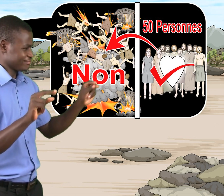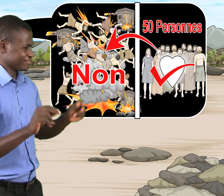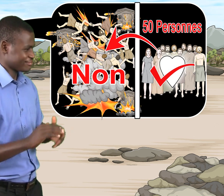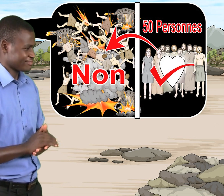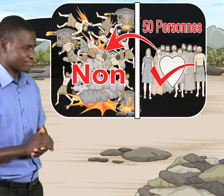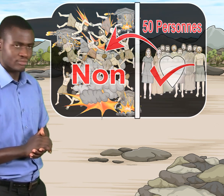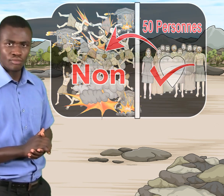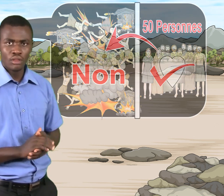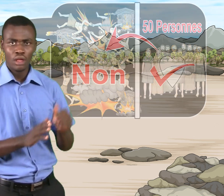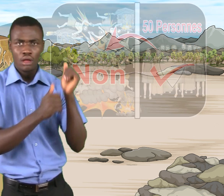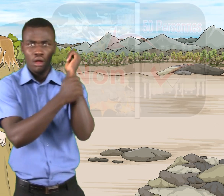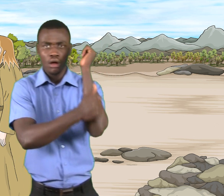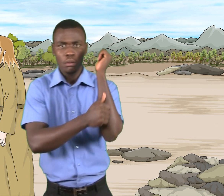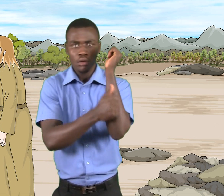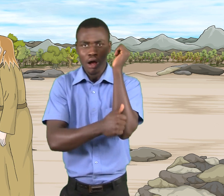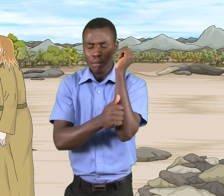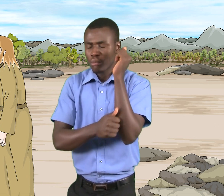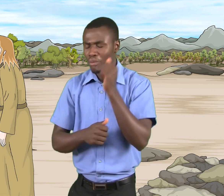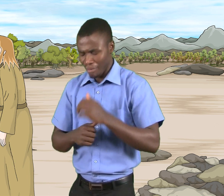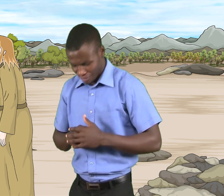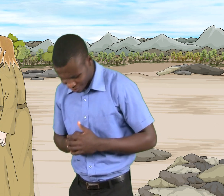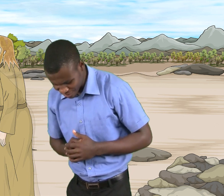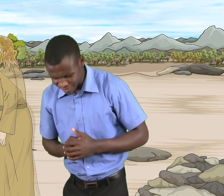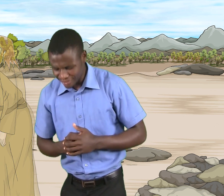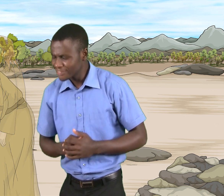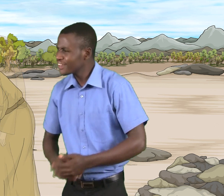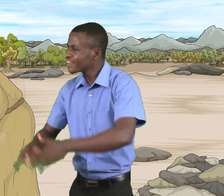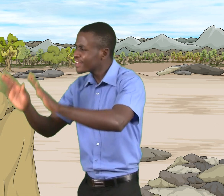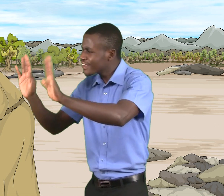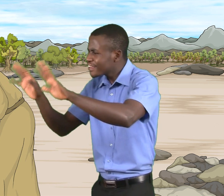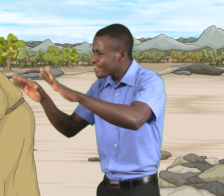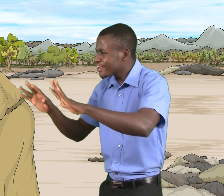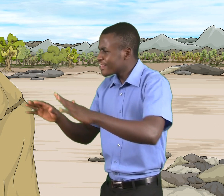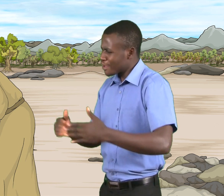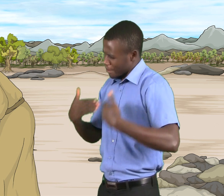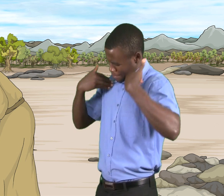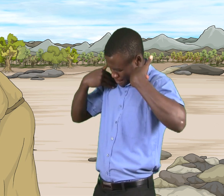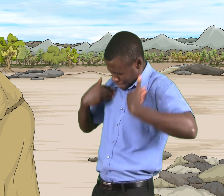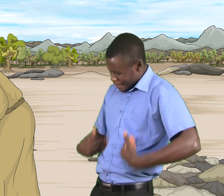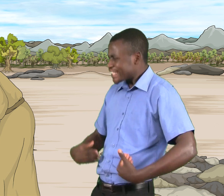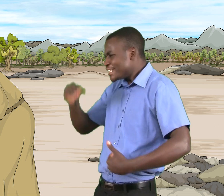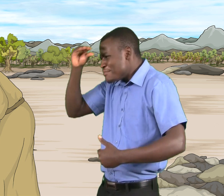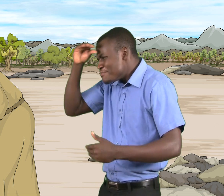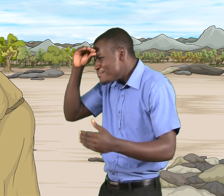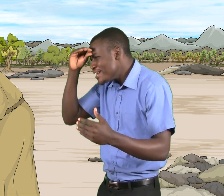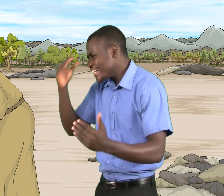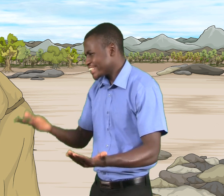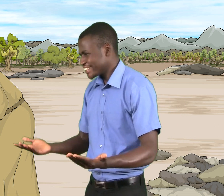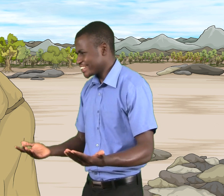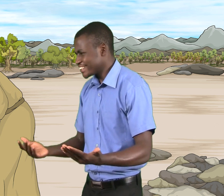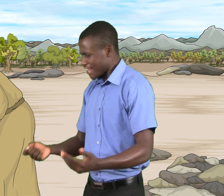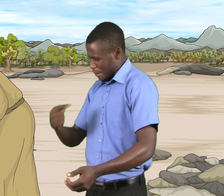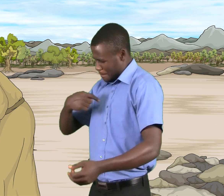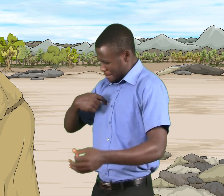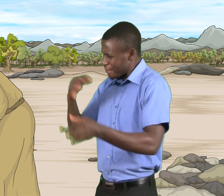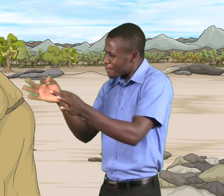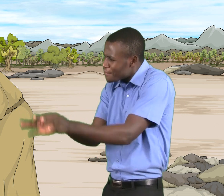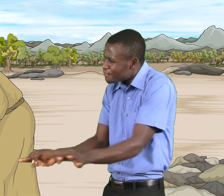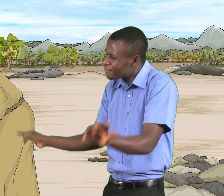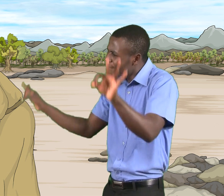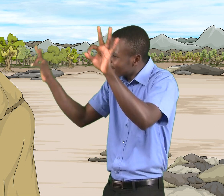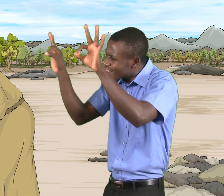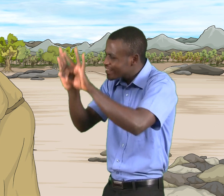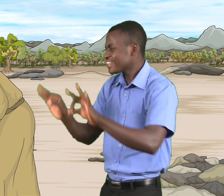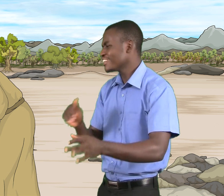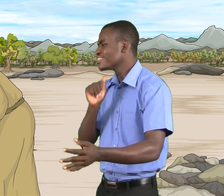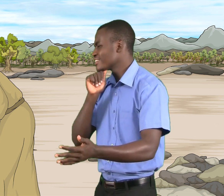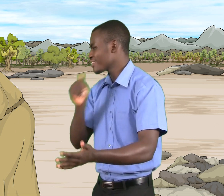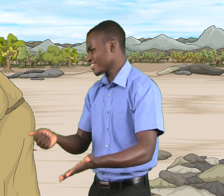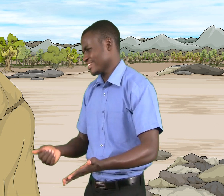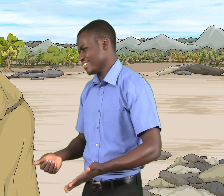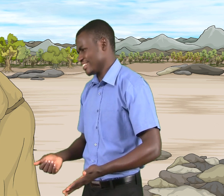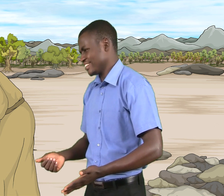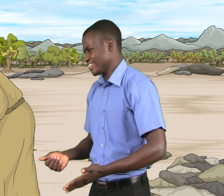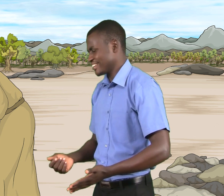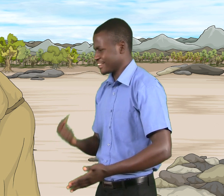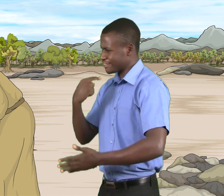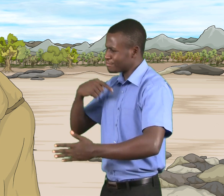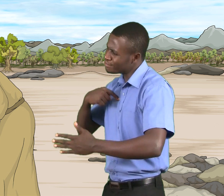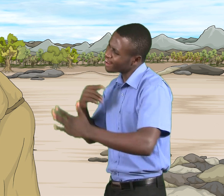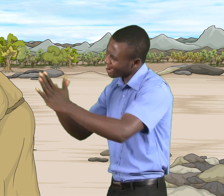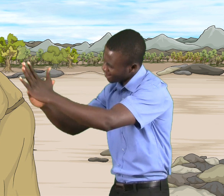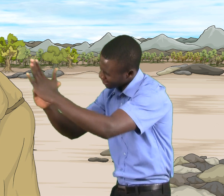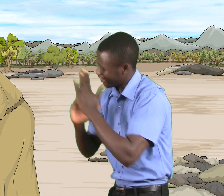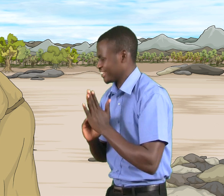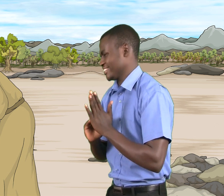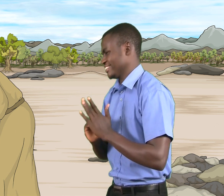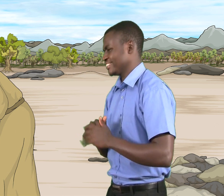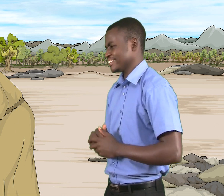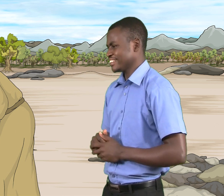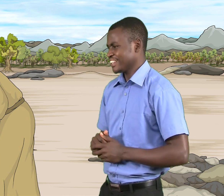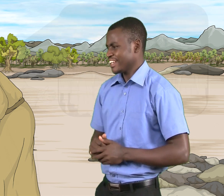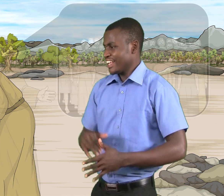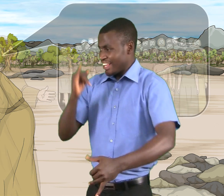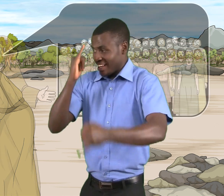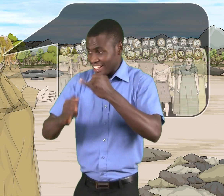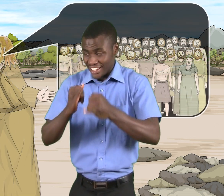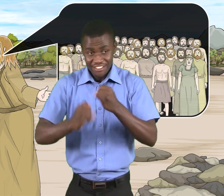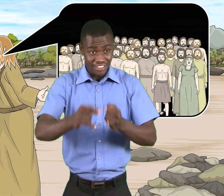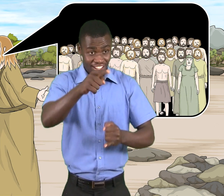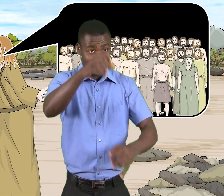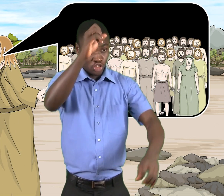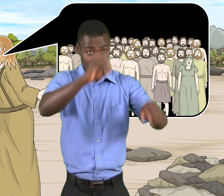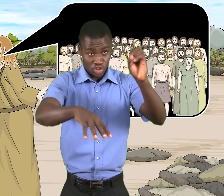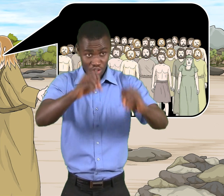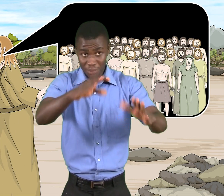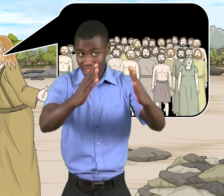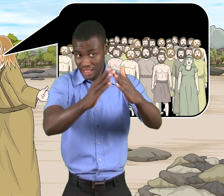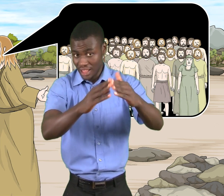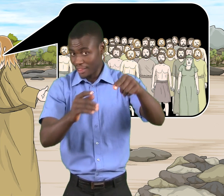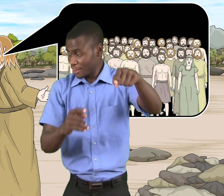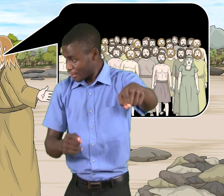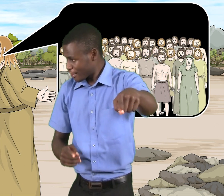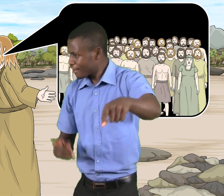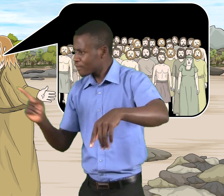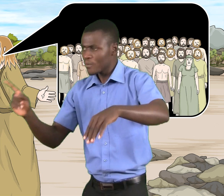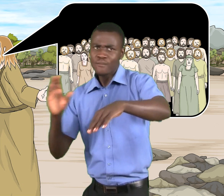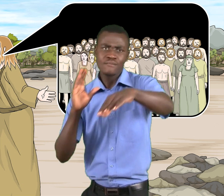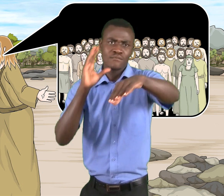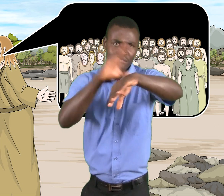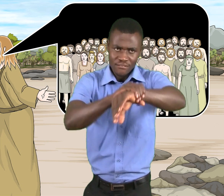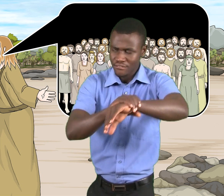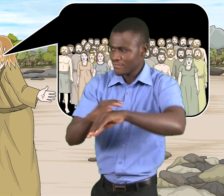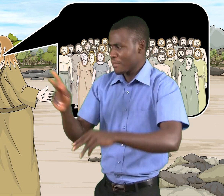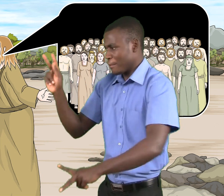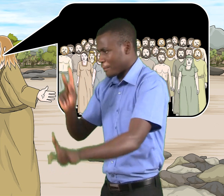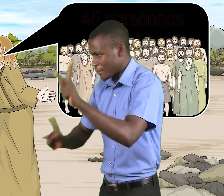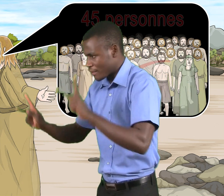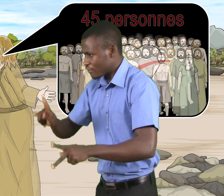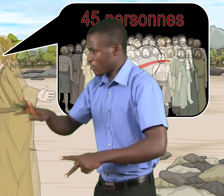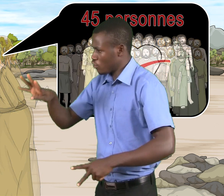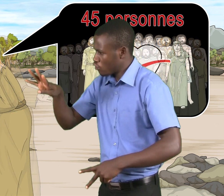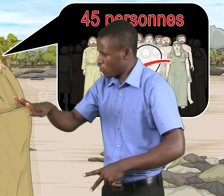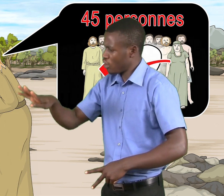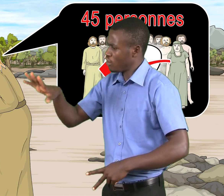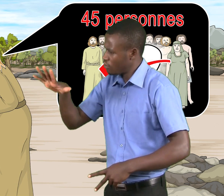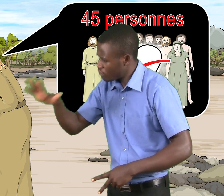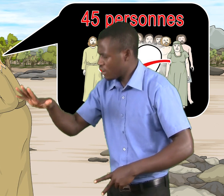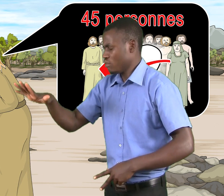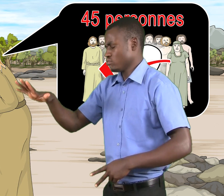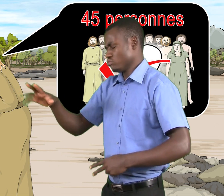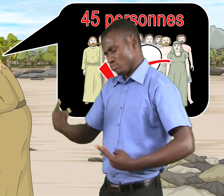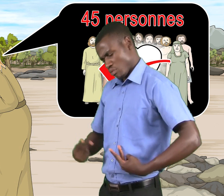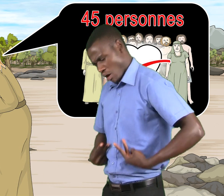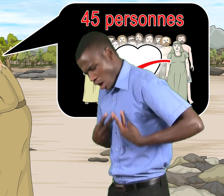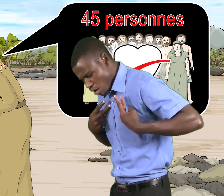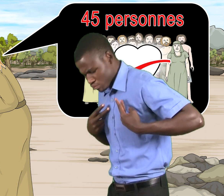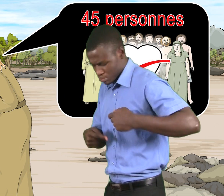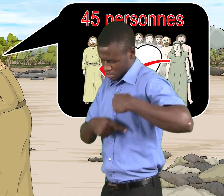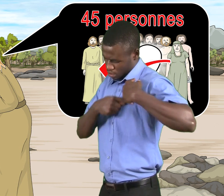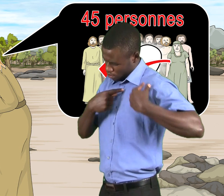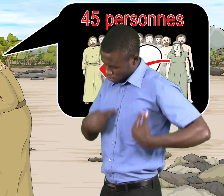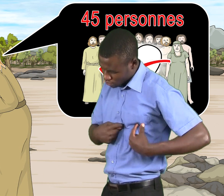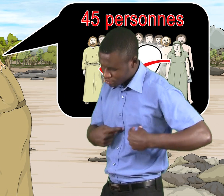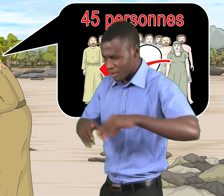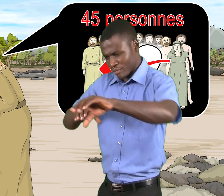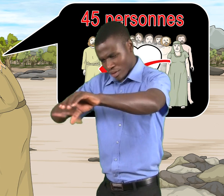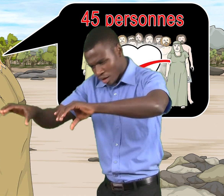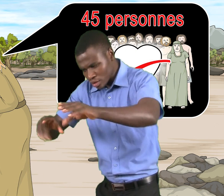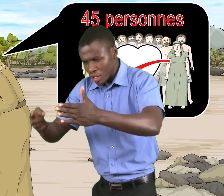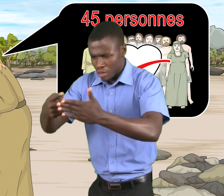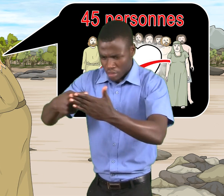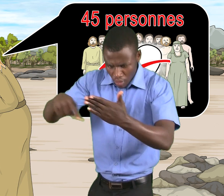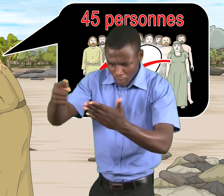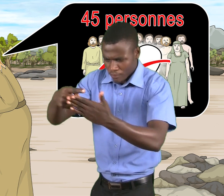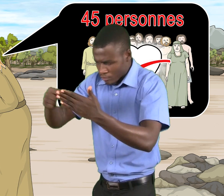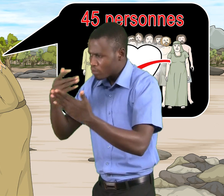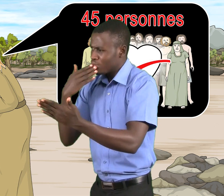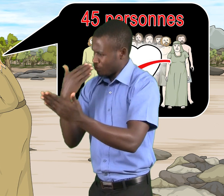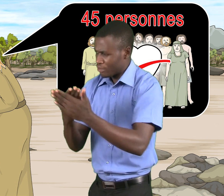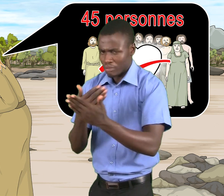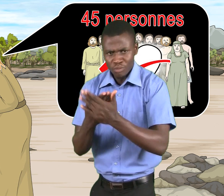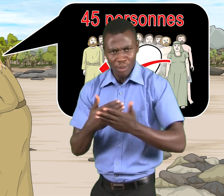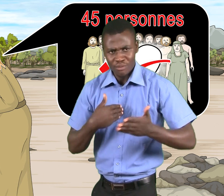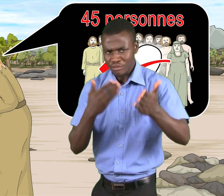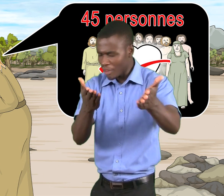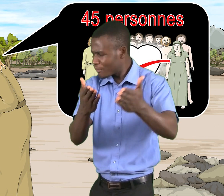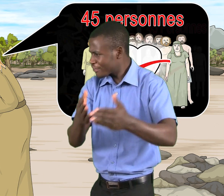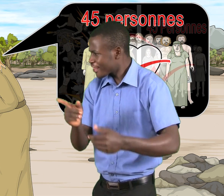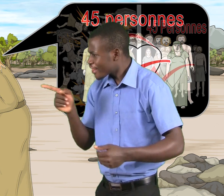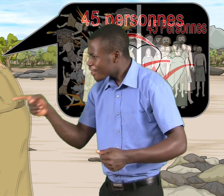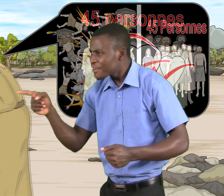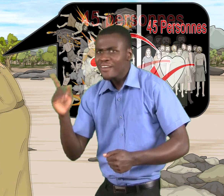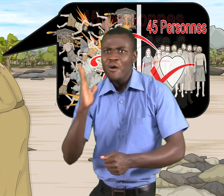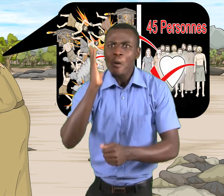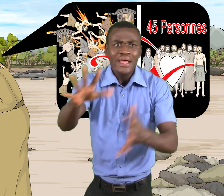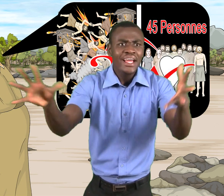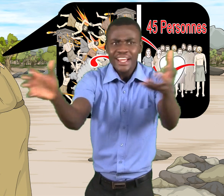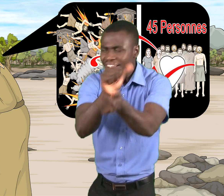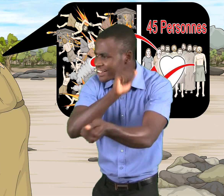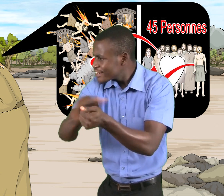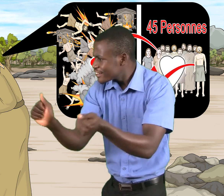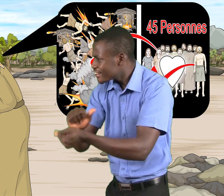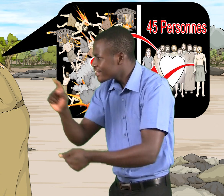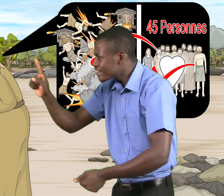Then Abraham answered, “Now that I have ventured to speak to the Lord—though I am but dust and ashes— suppose the fifty righteous ones lack five.